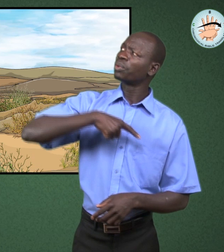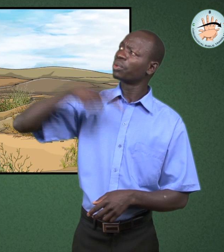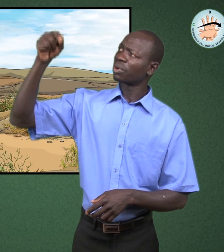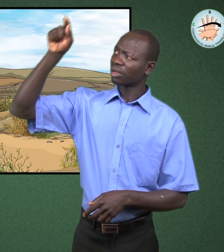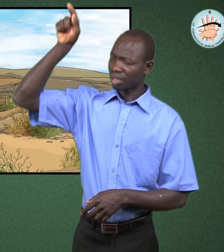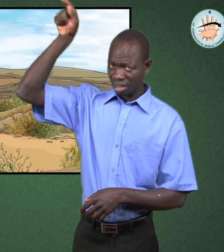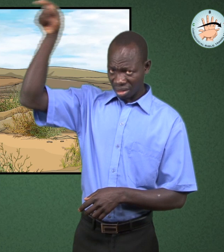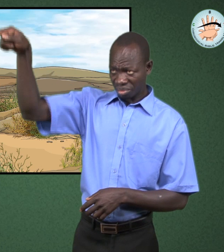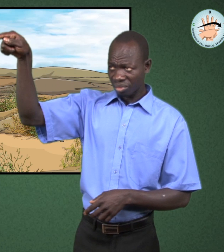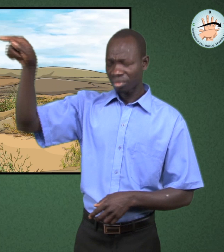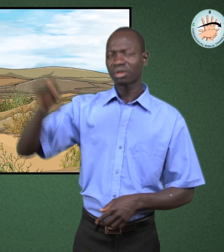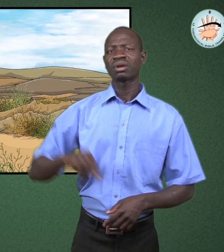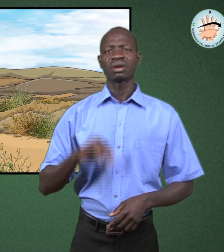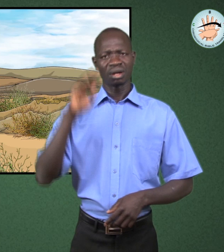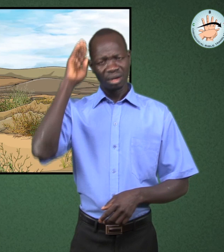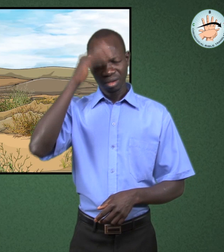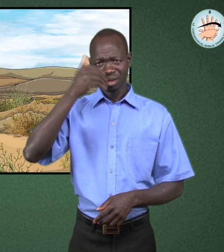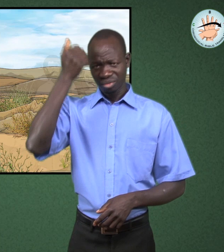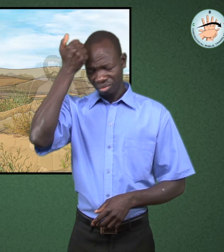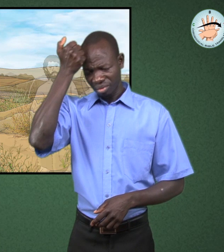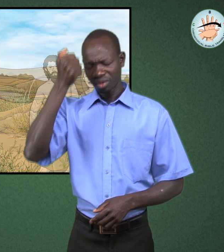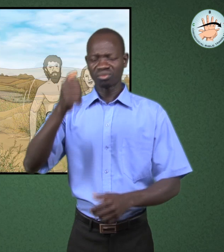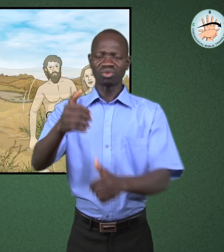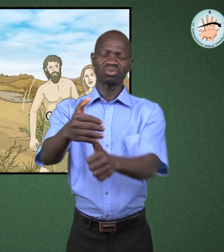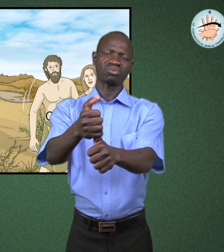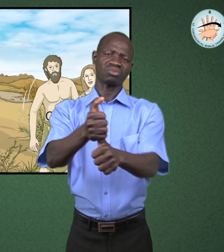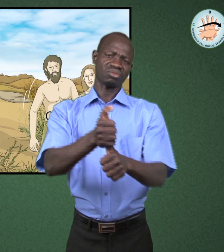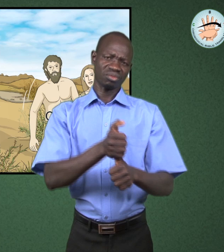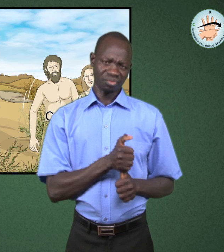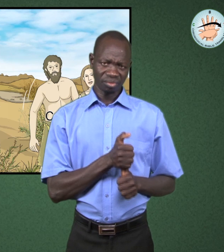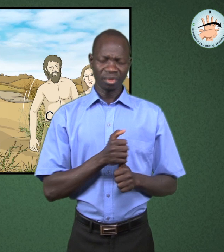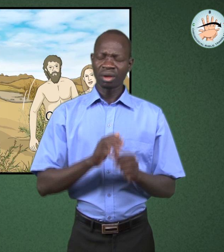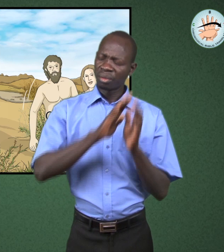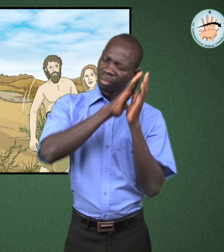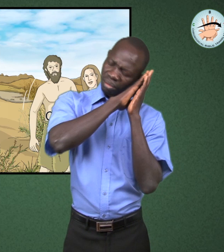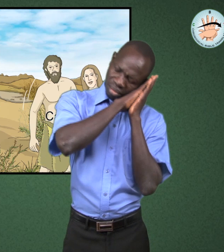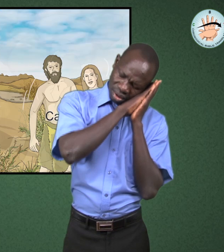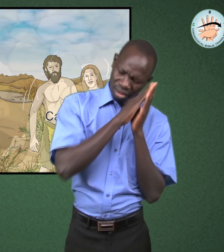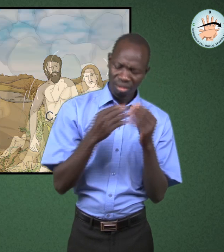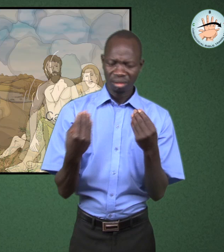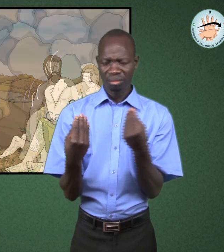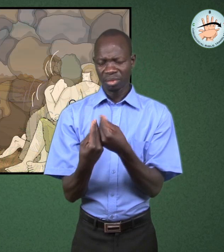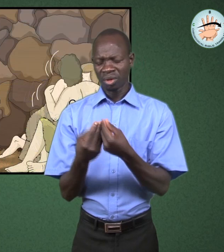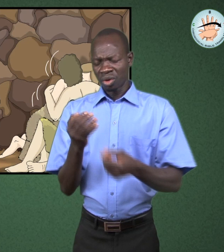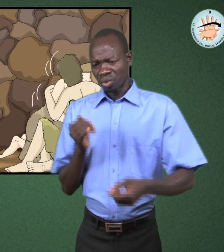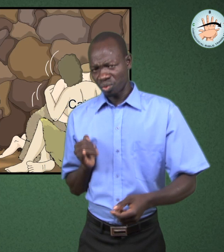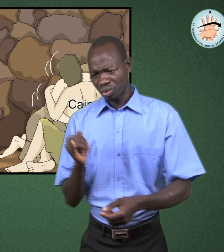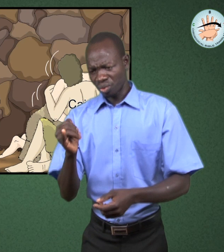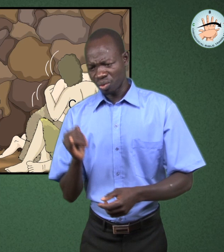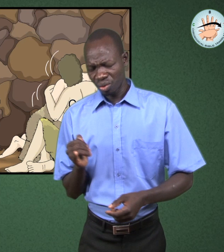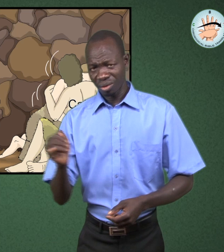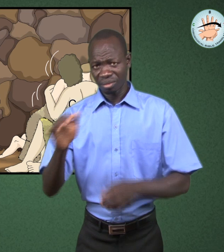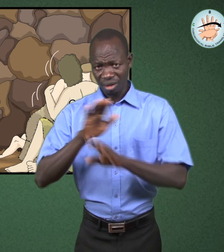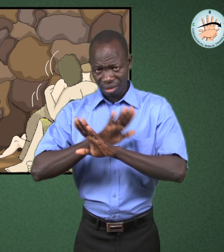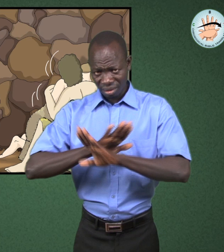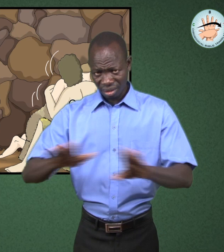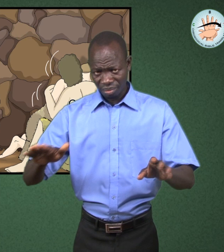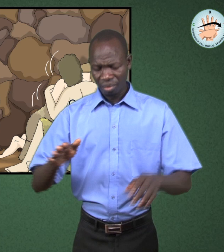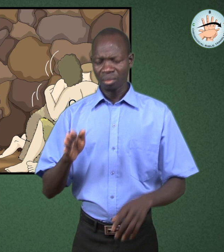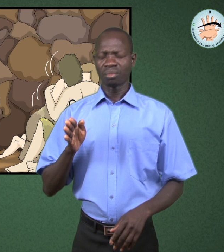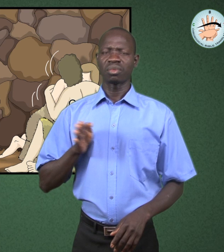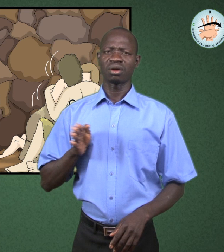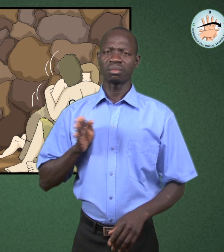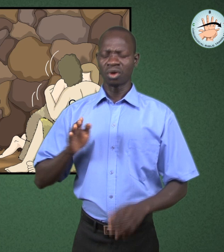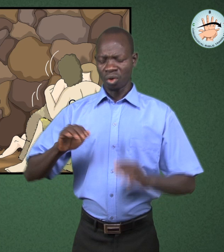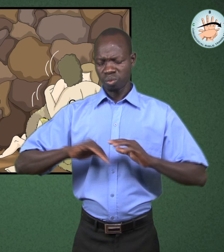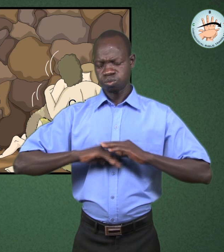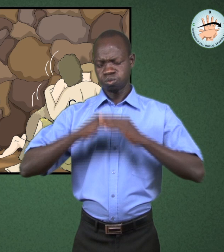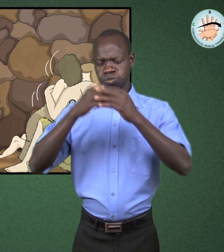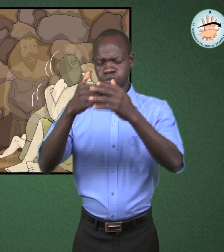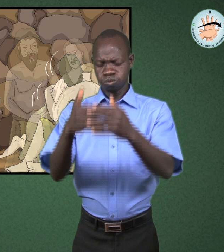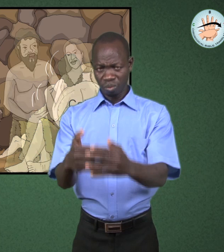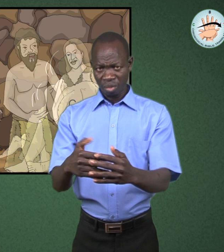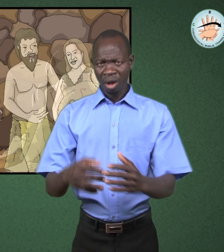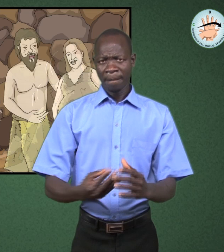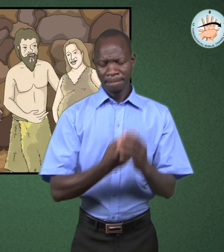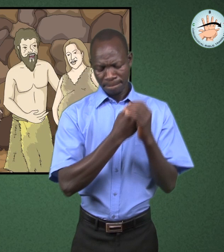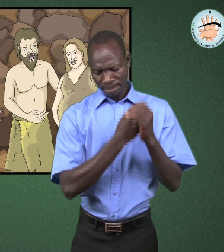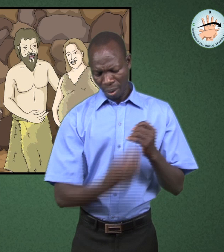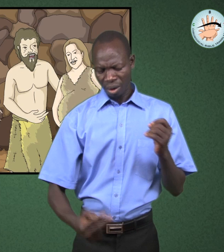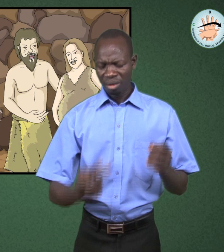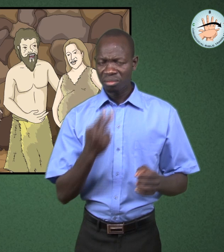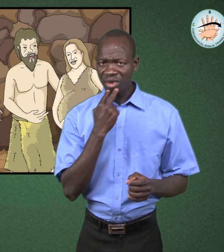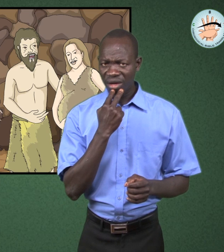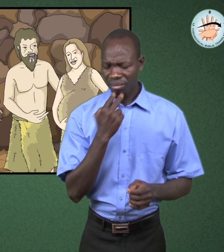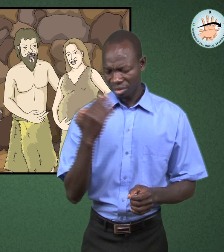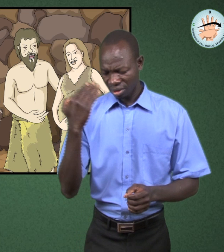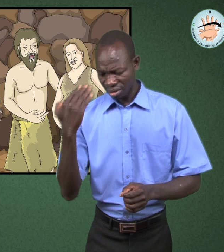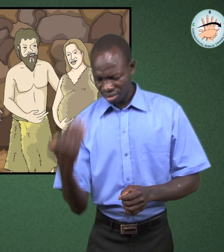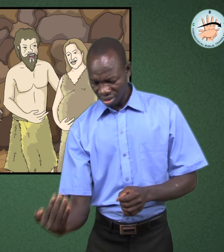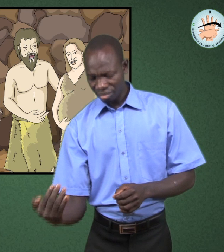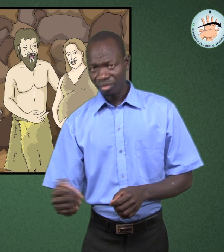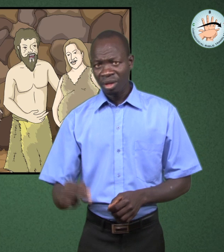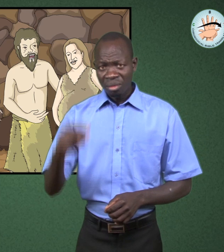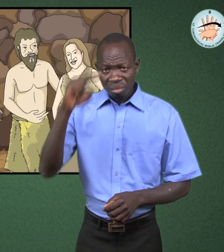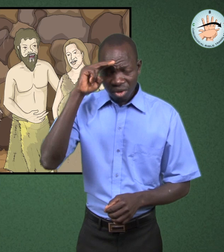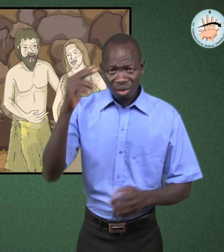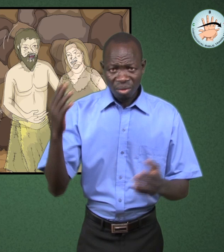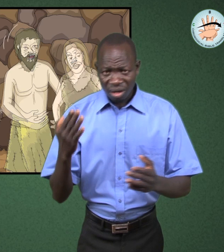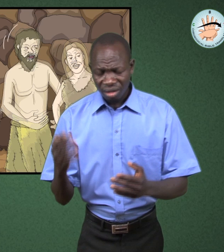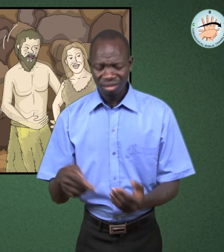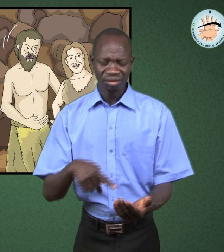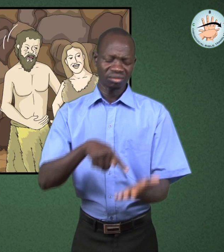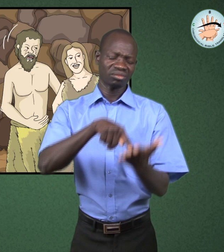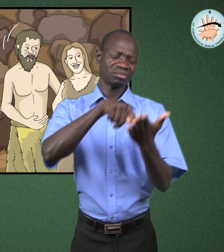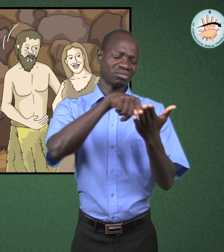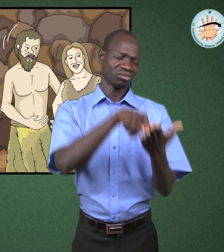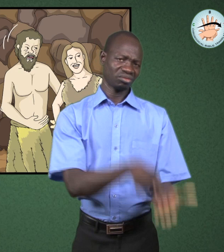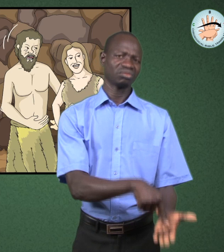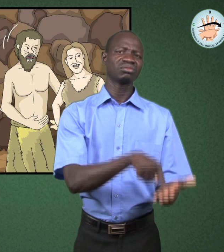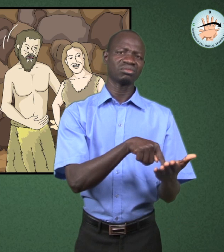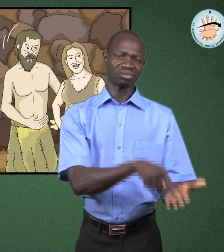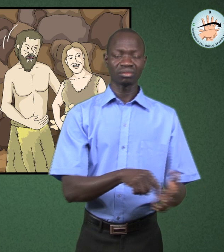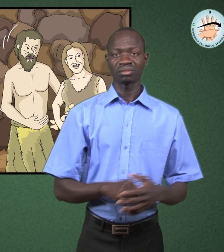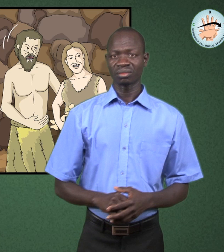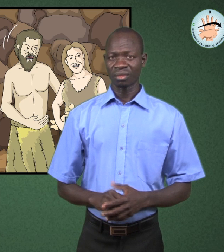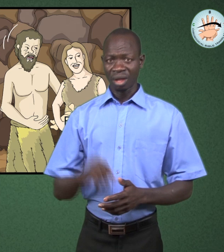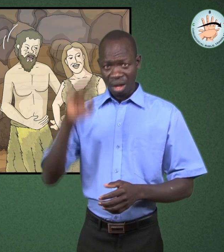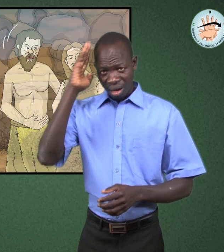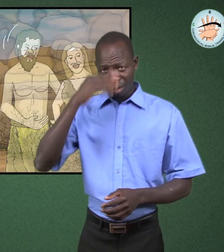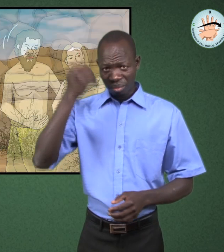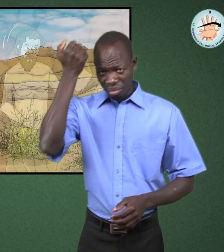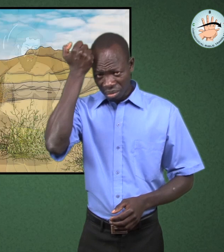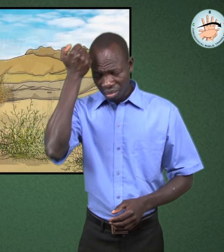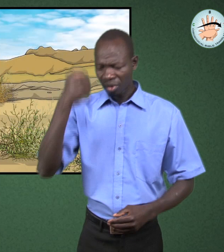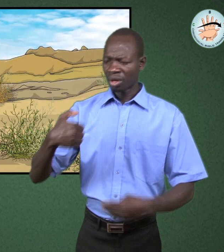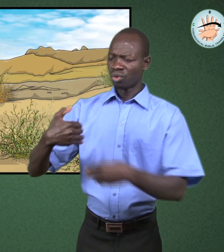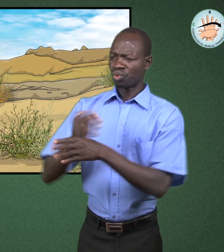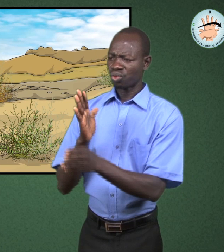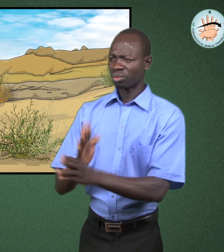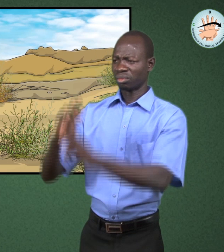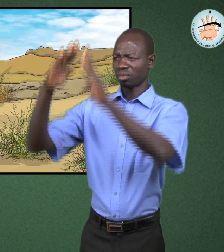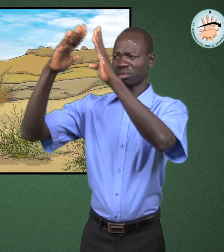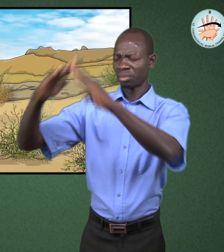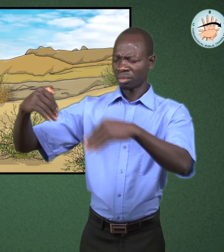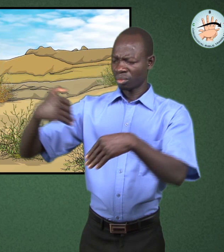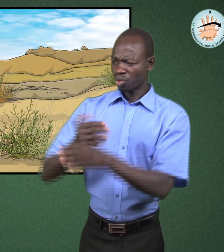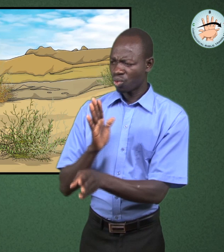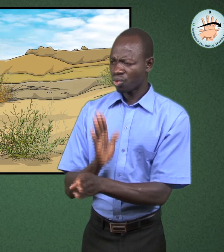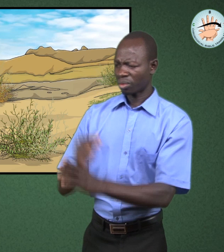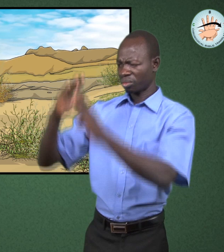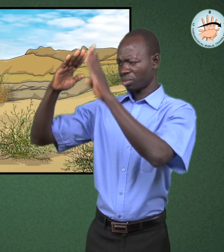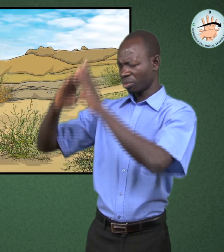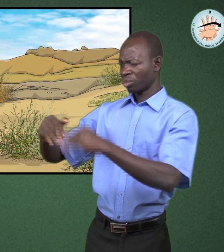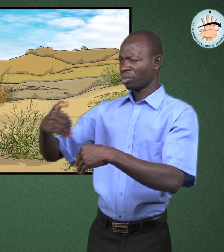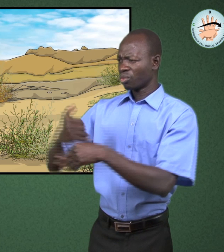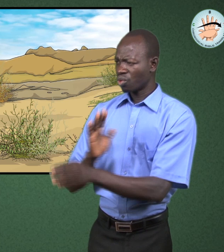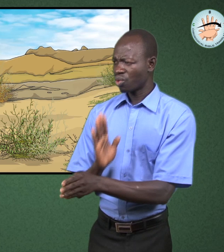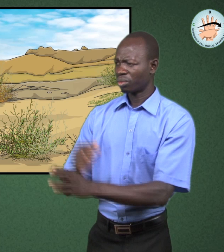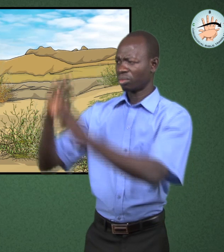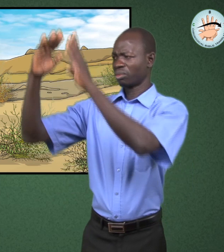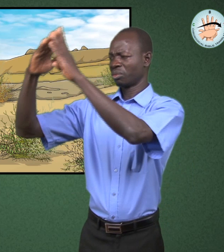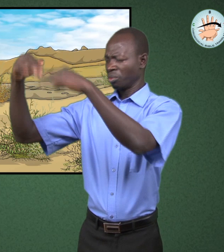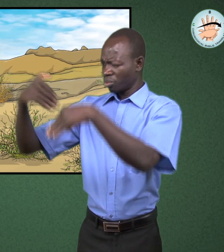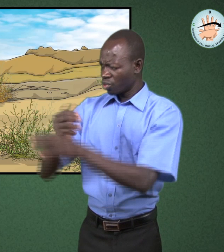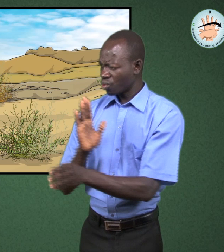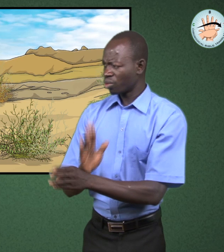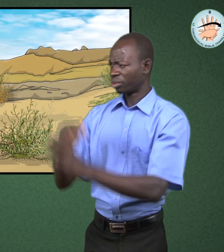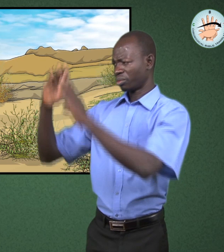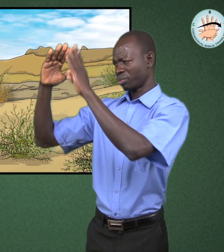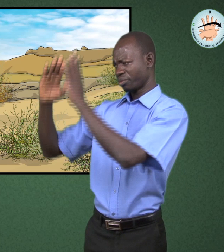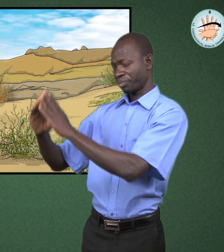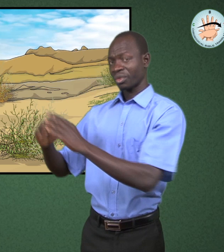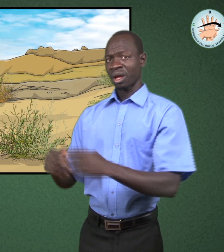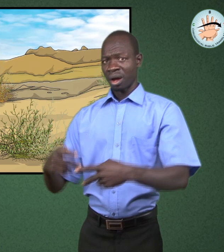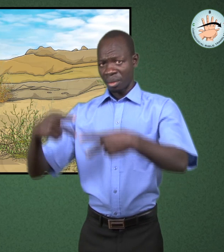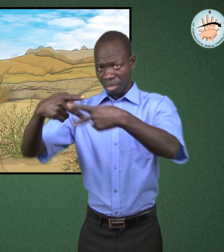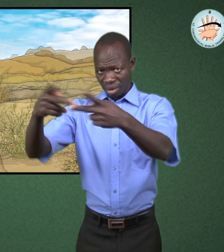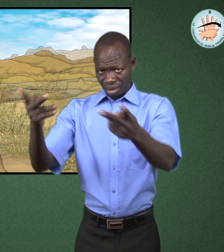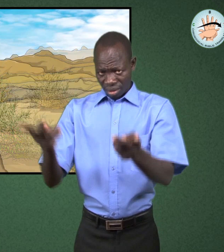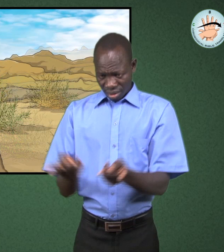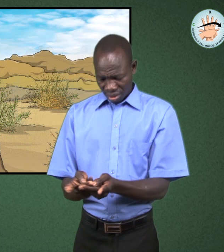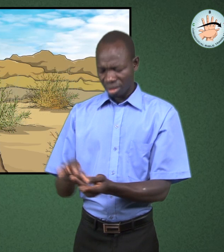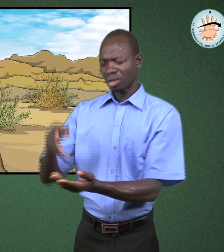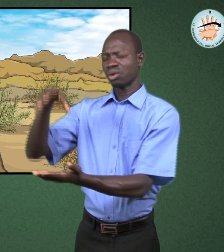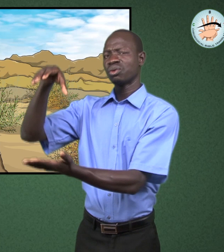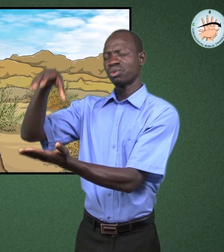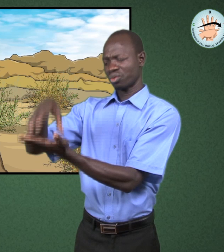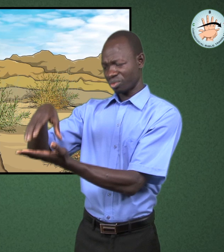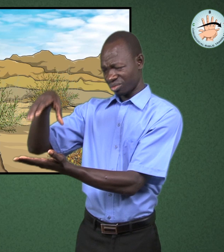And Cain had relations with his wife, and she conceived and gave birth to Enoch.